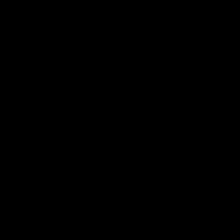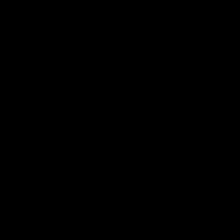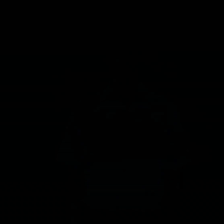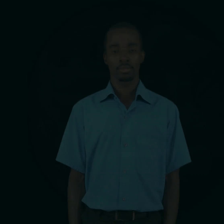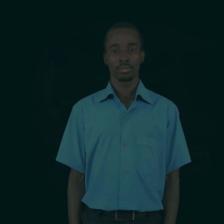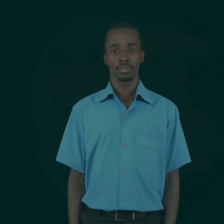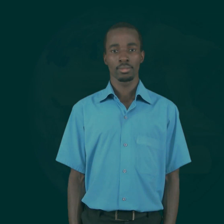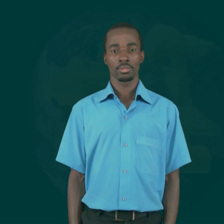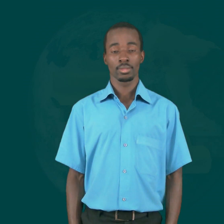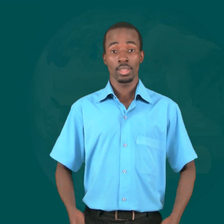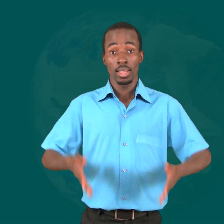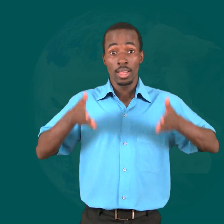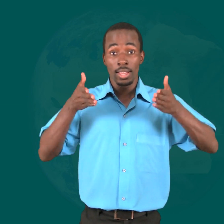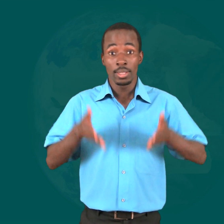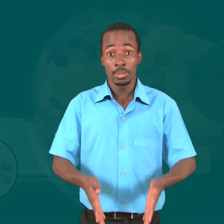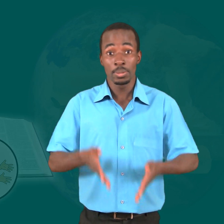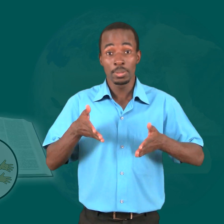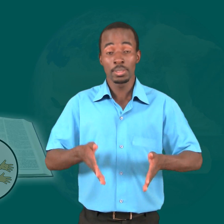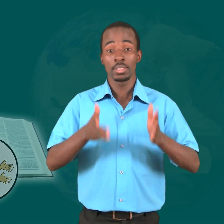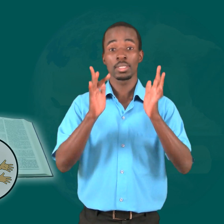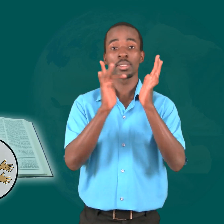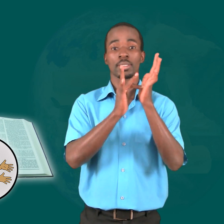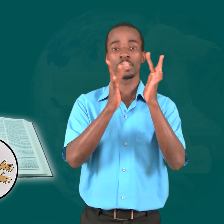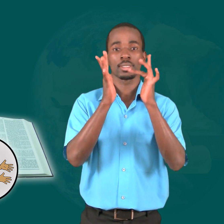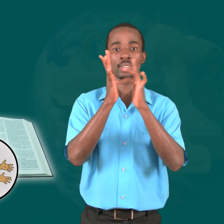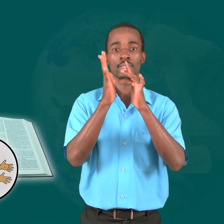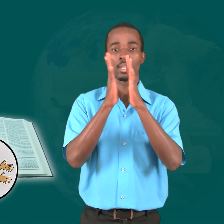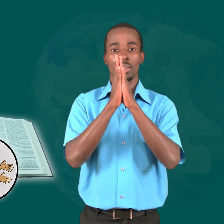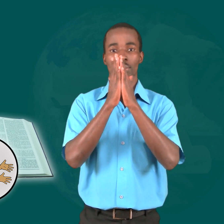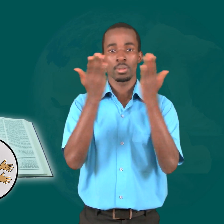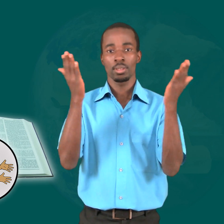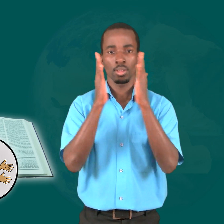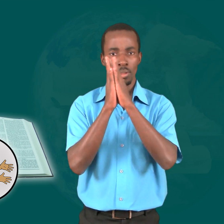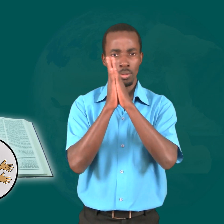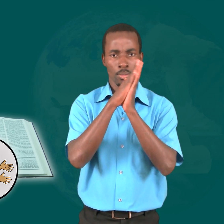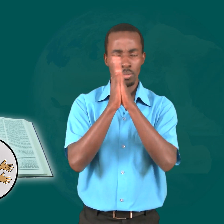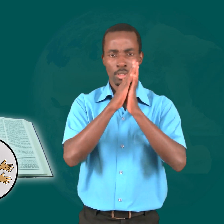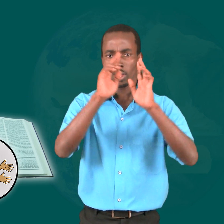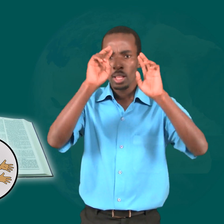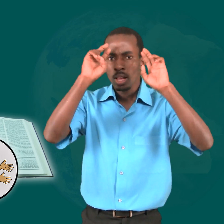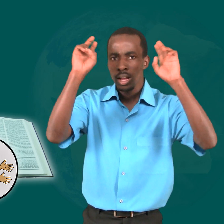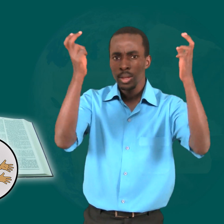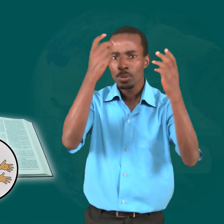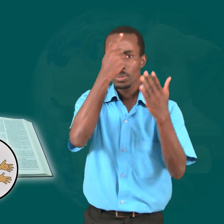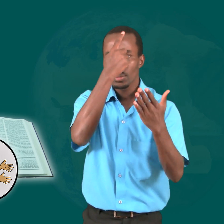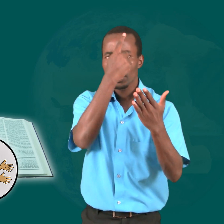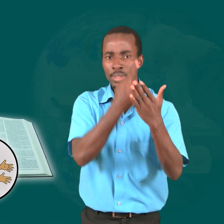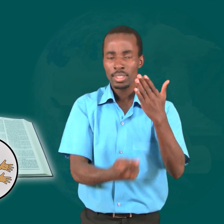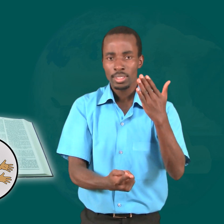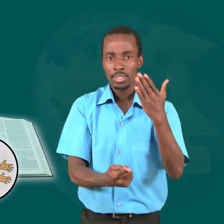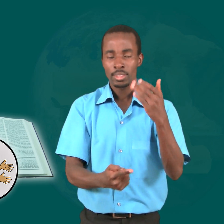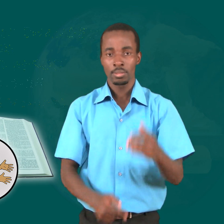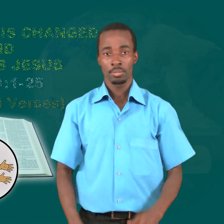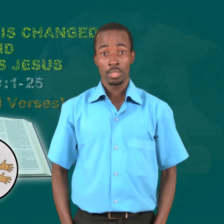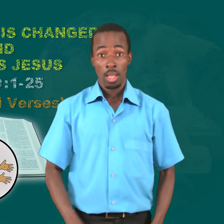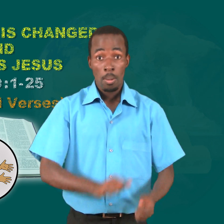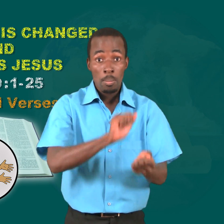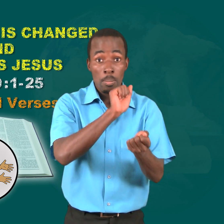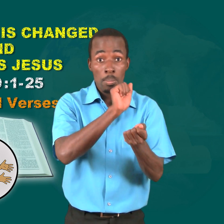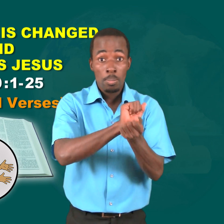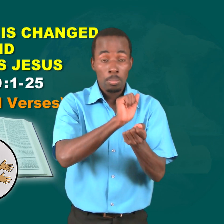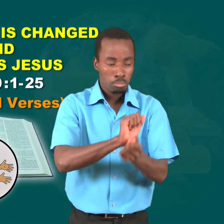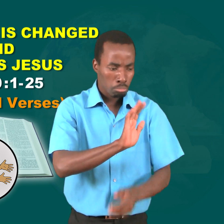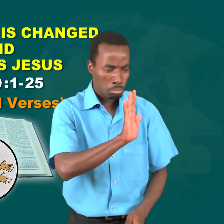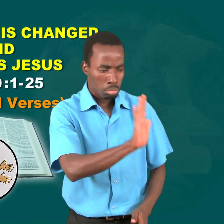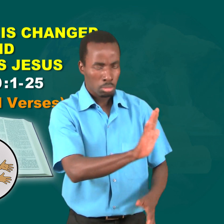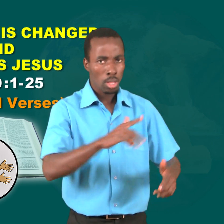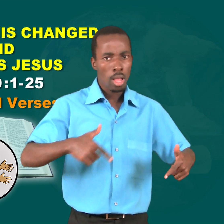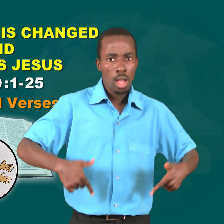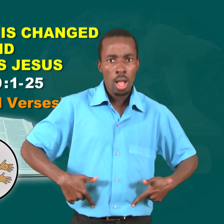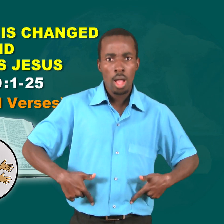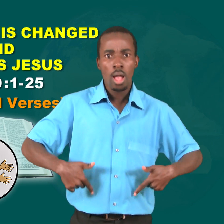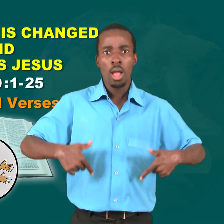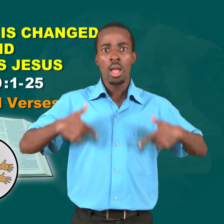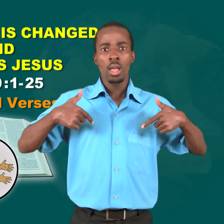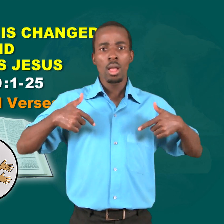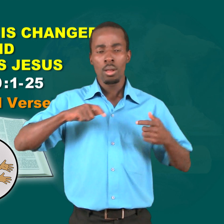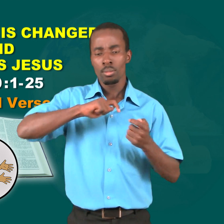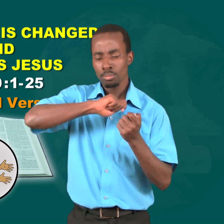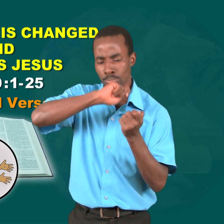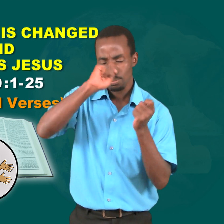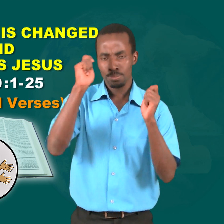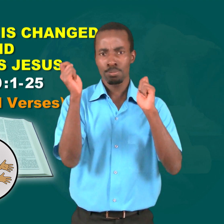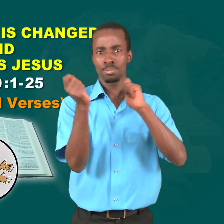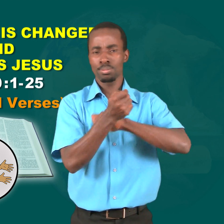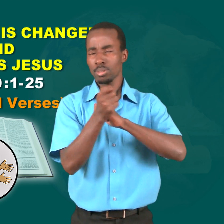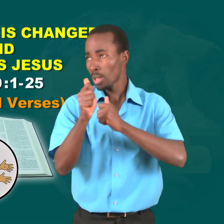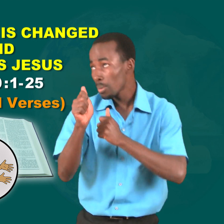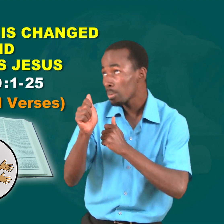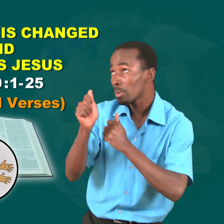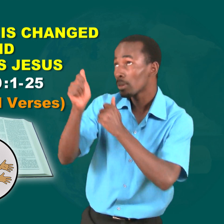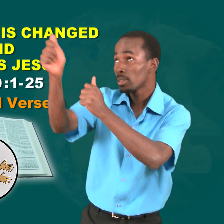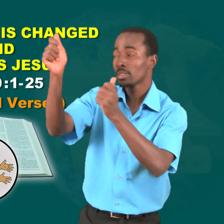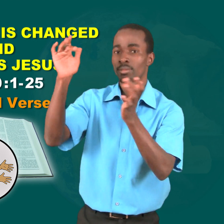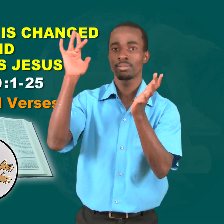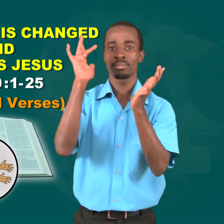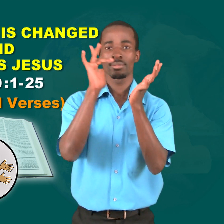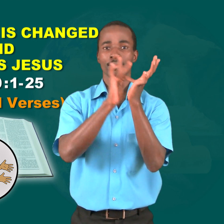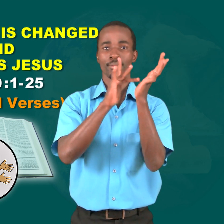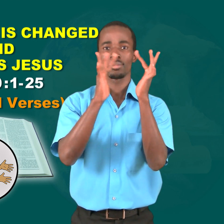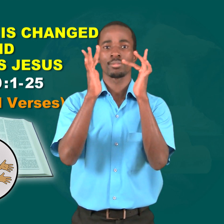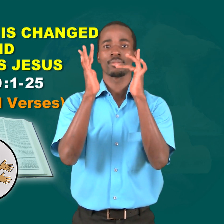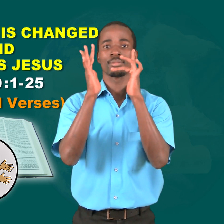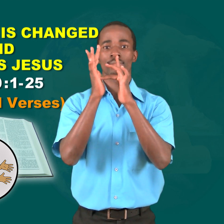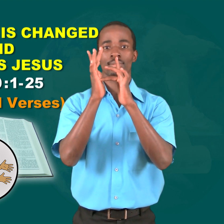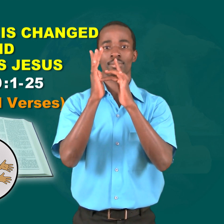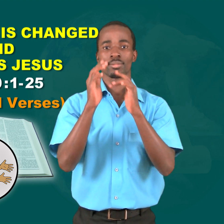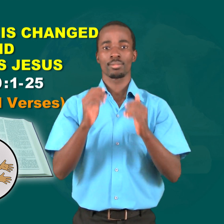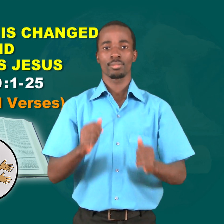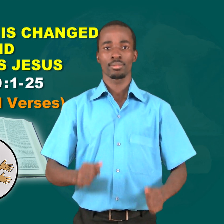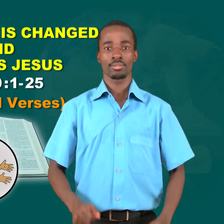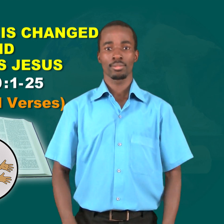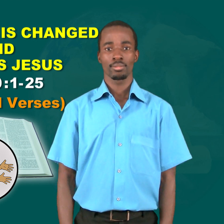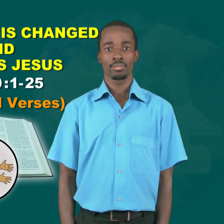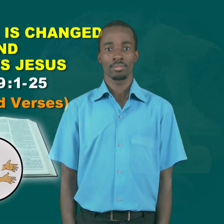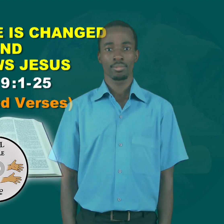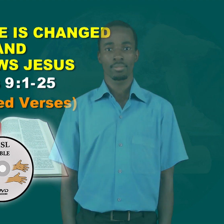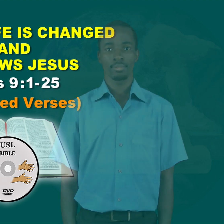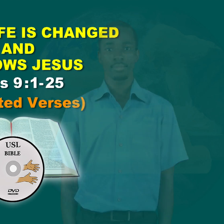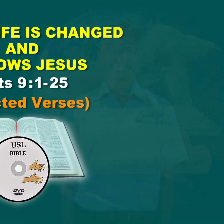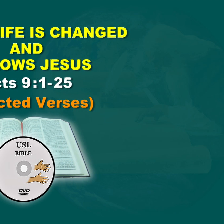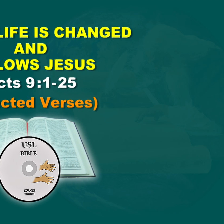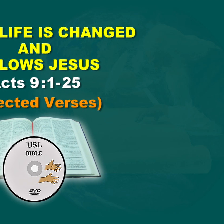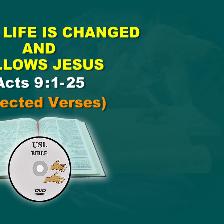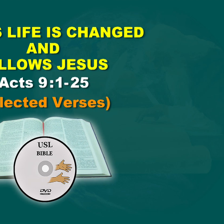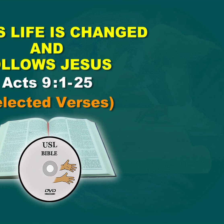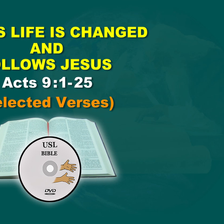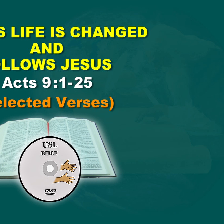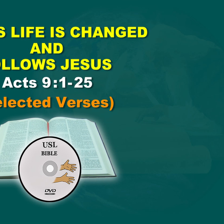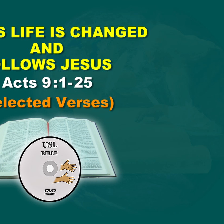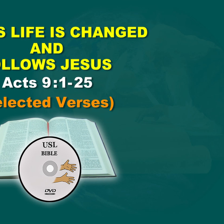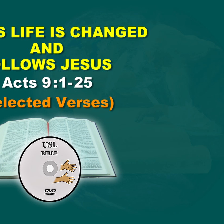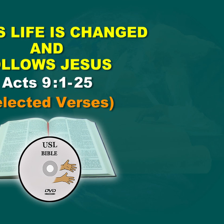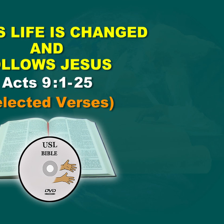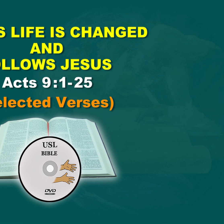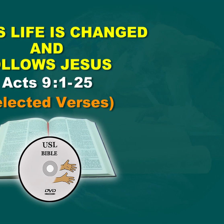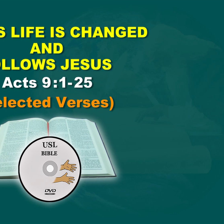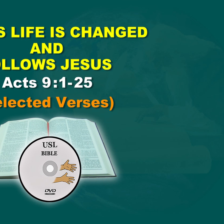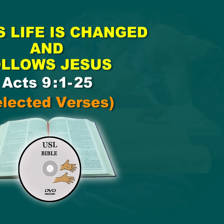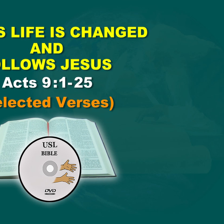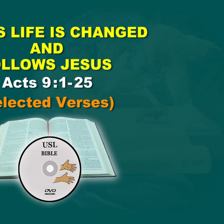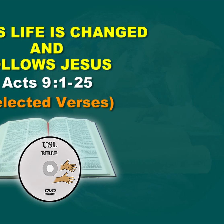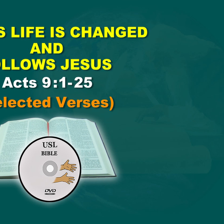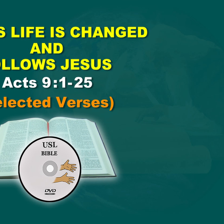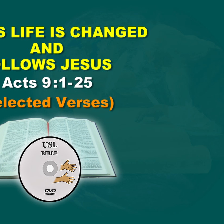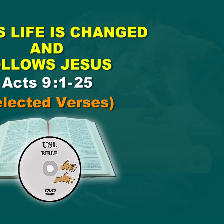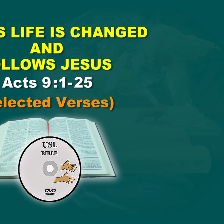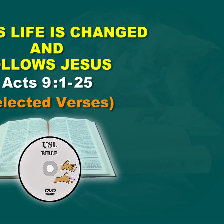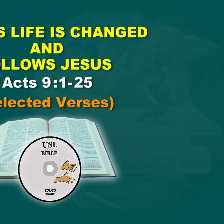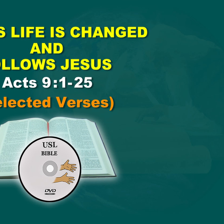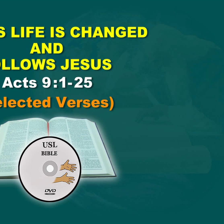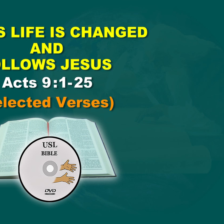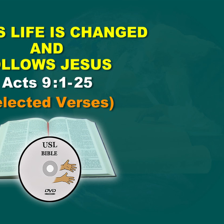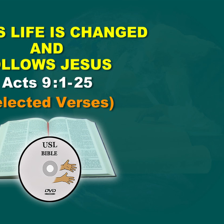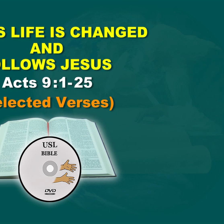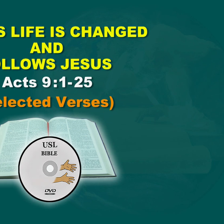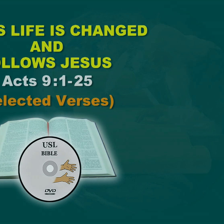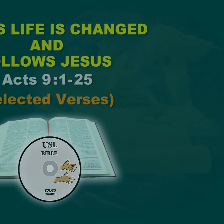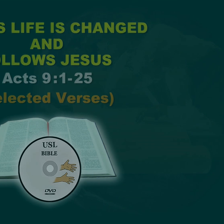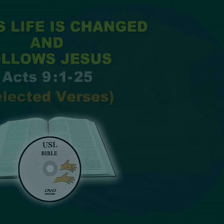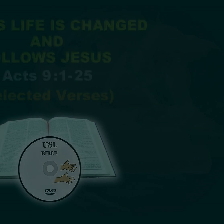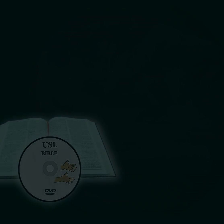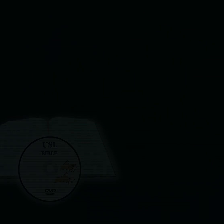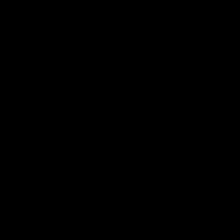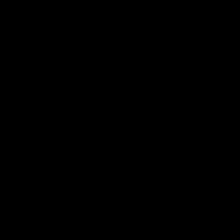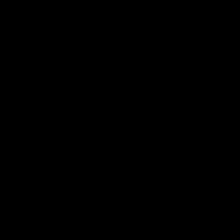Saul's life is changed and follows Jesus